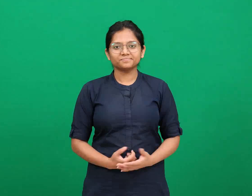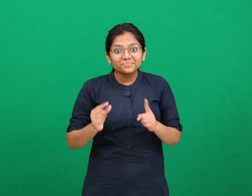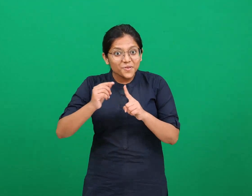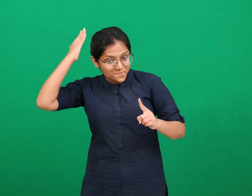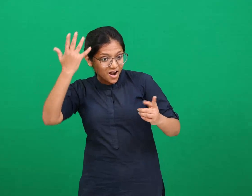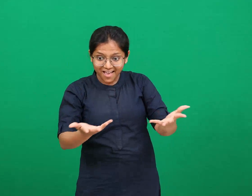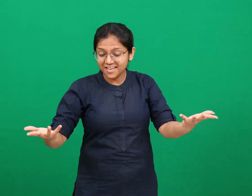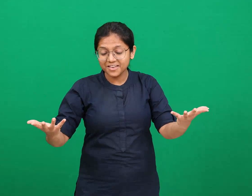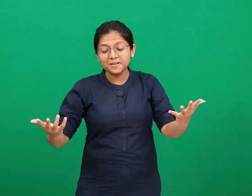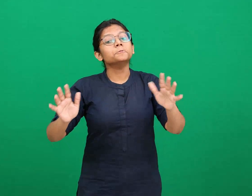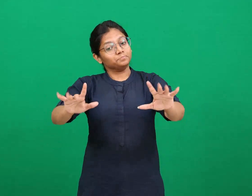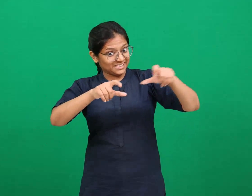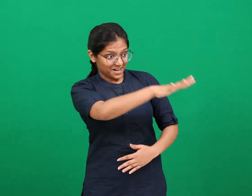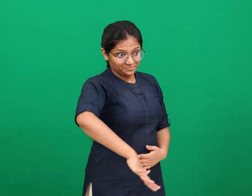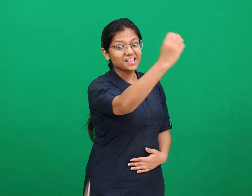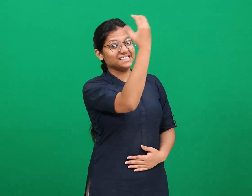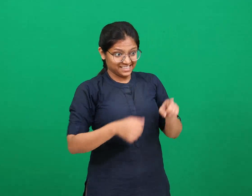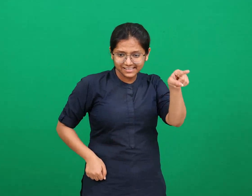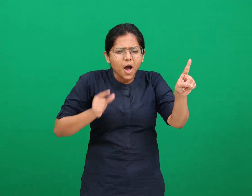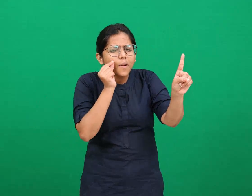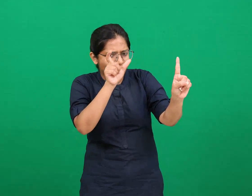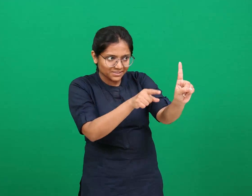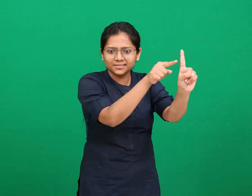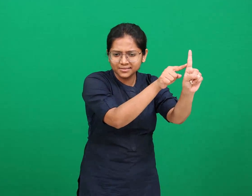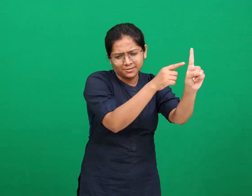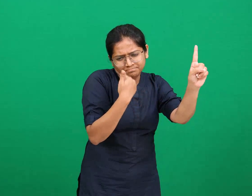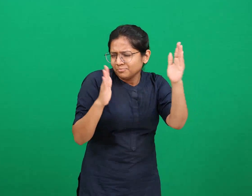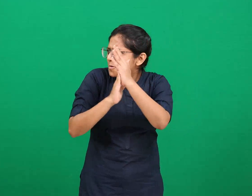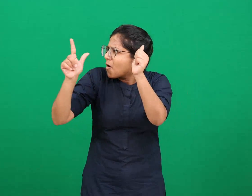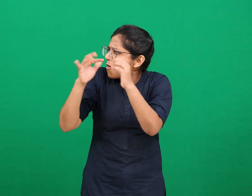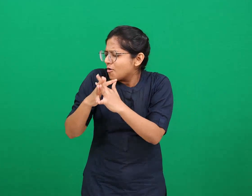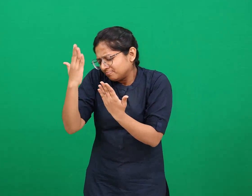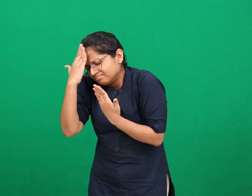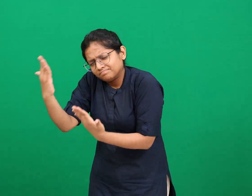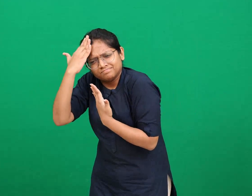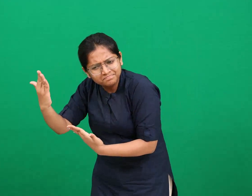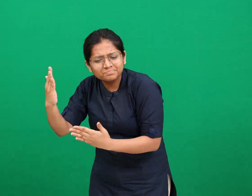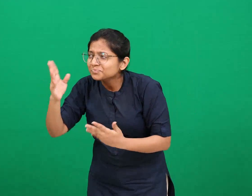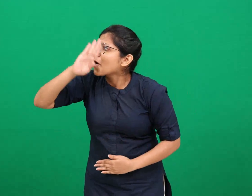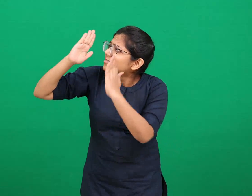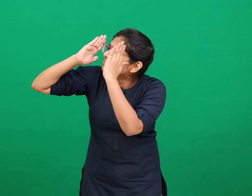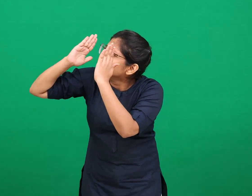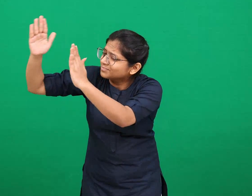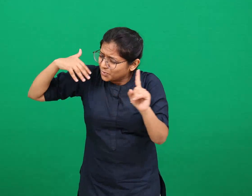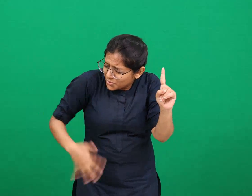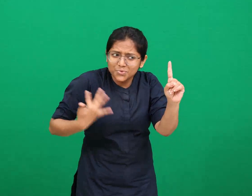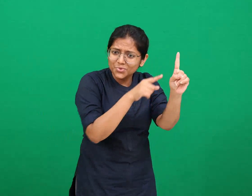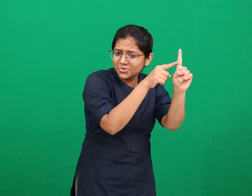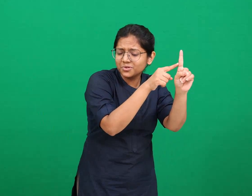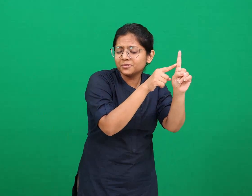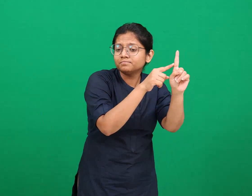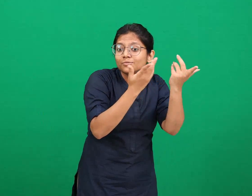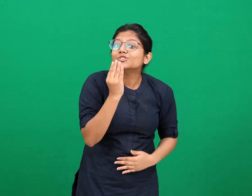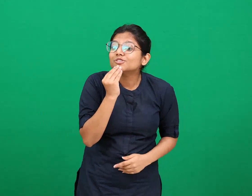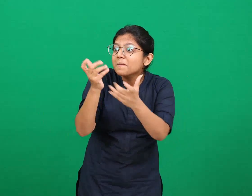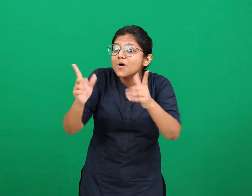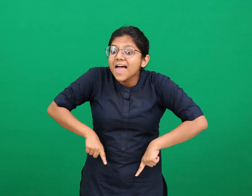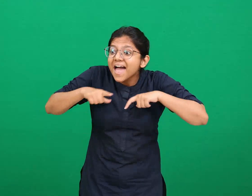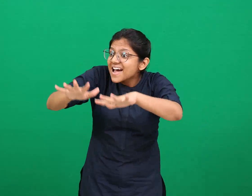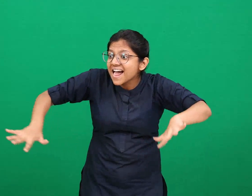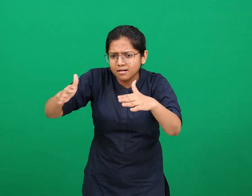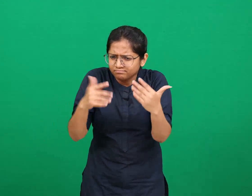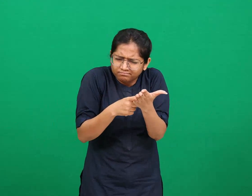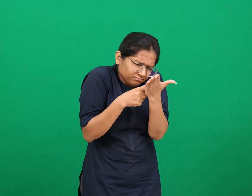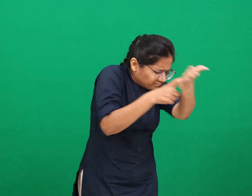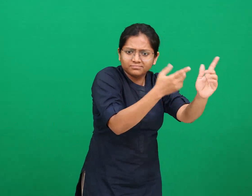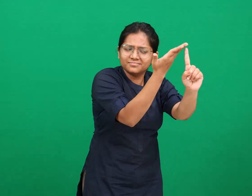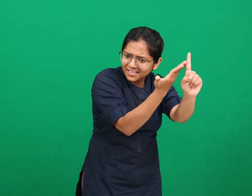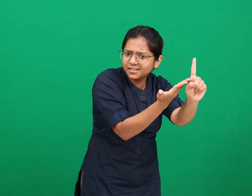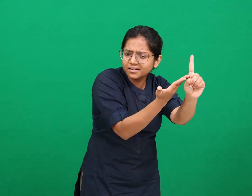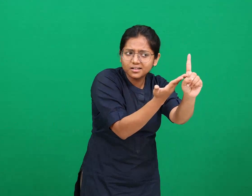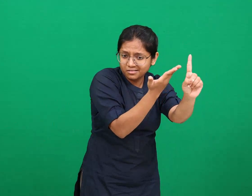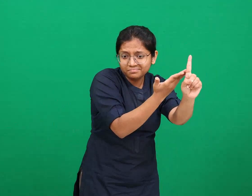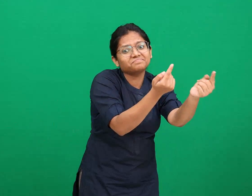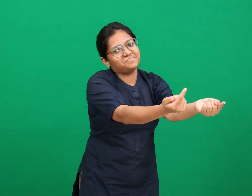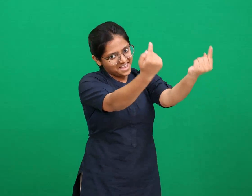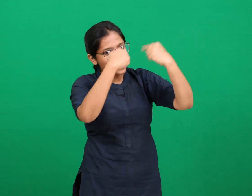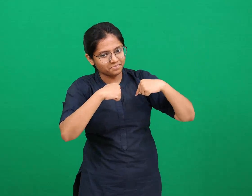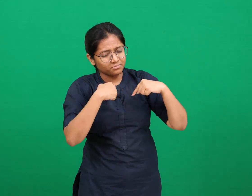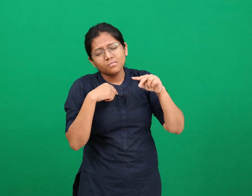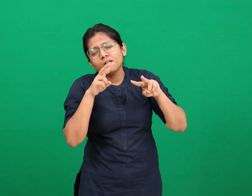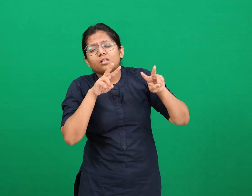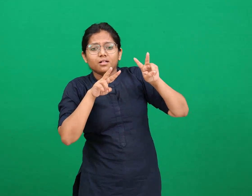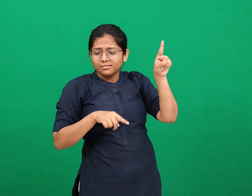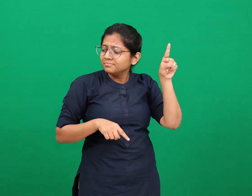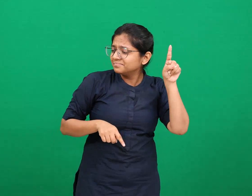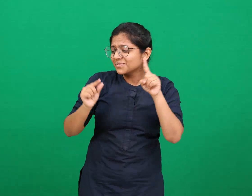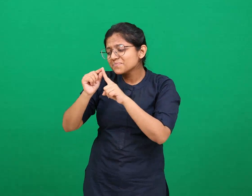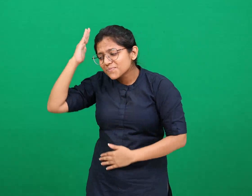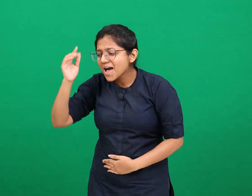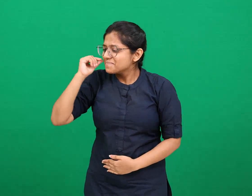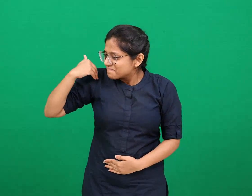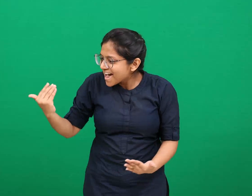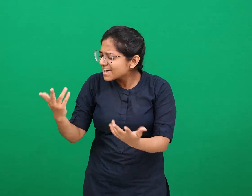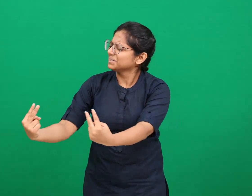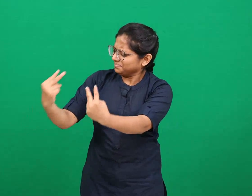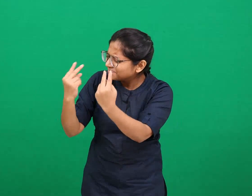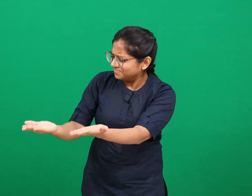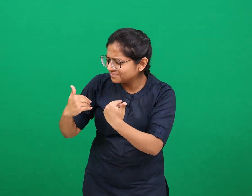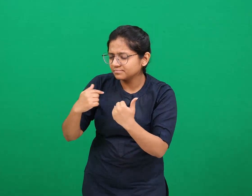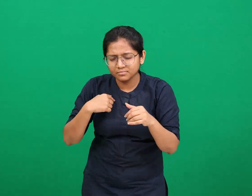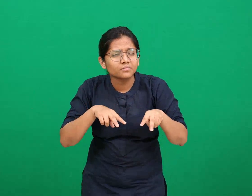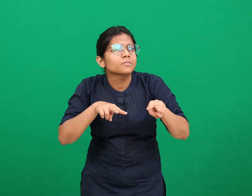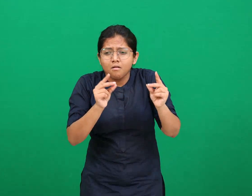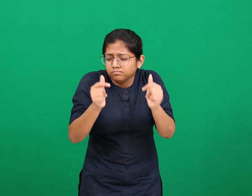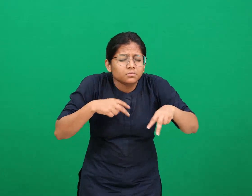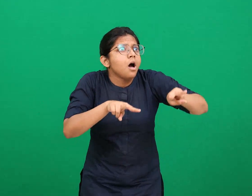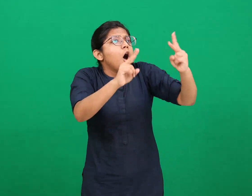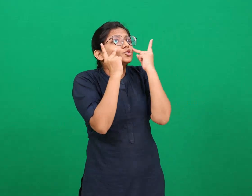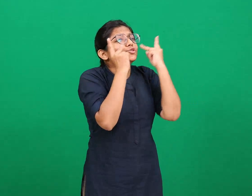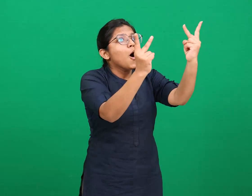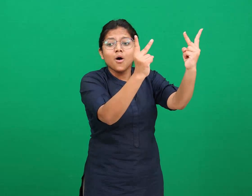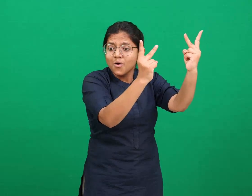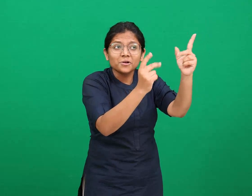There a man named Ananias, a devout observer of the law who was highly regarded by all the Jews living there, came and stood beside me.